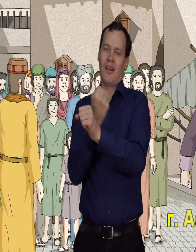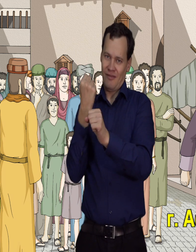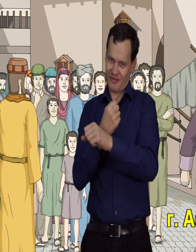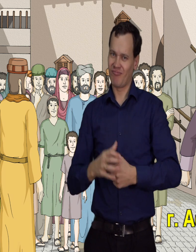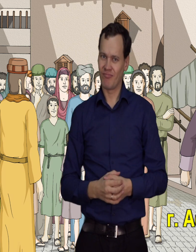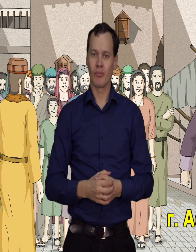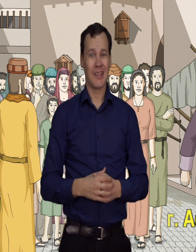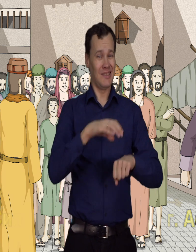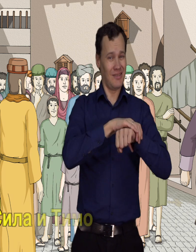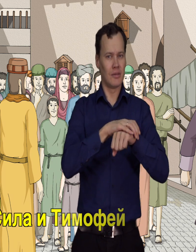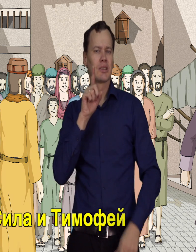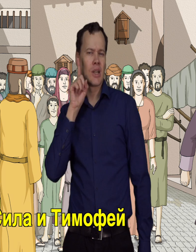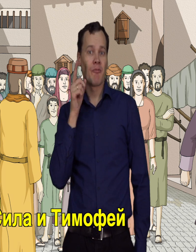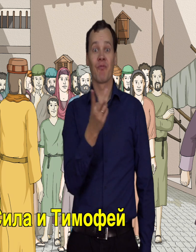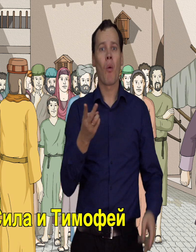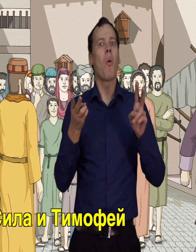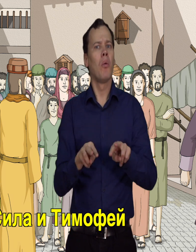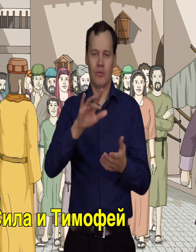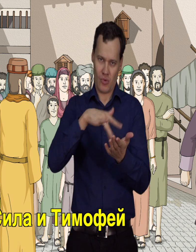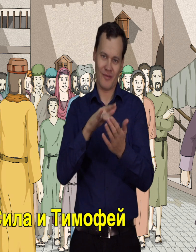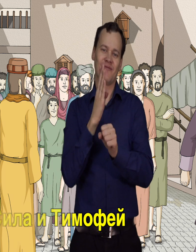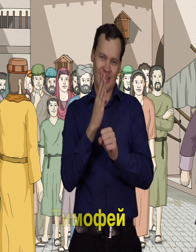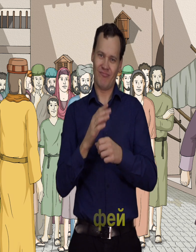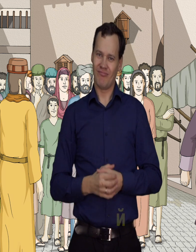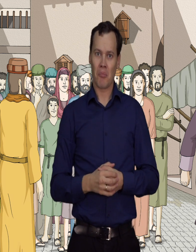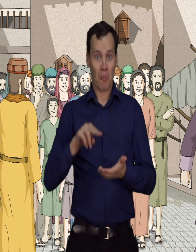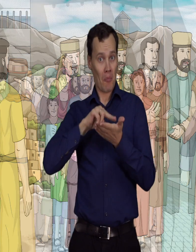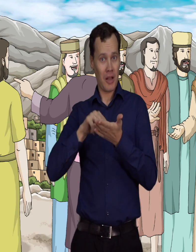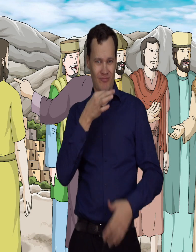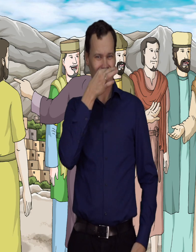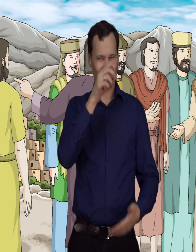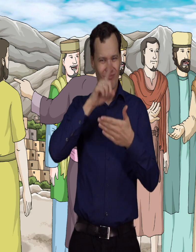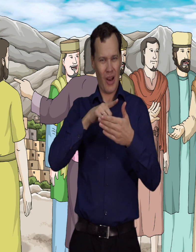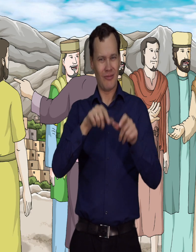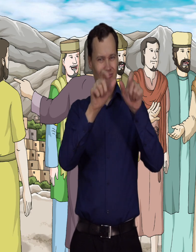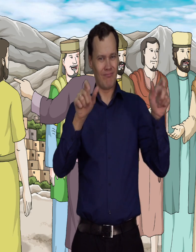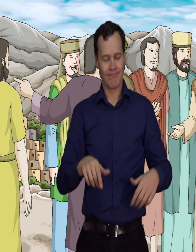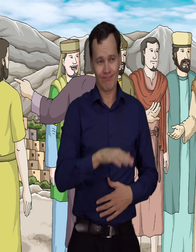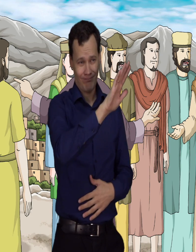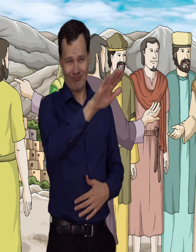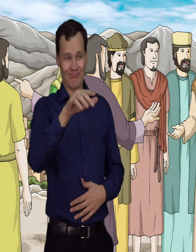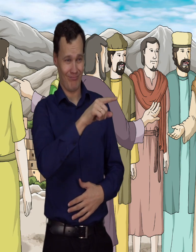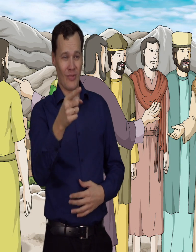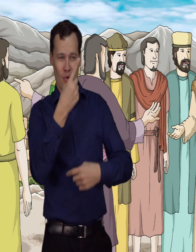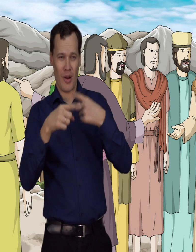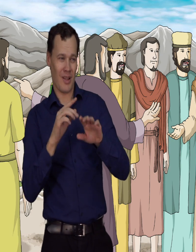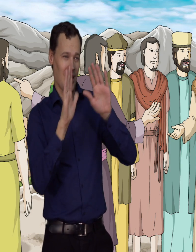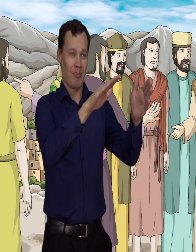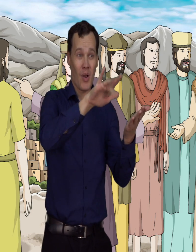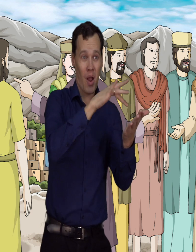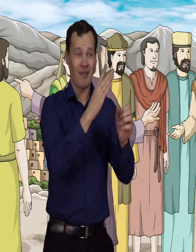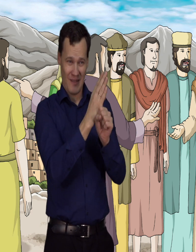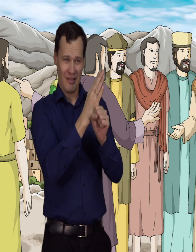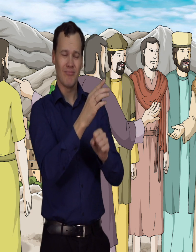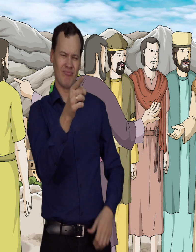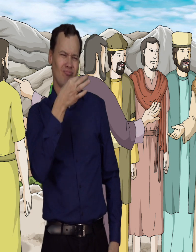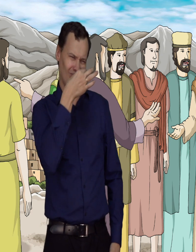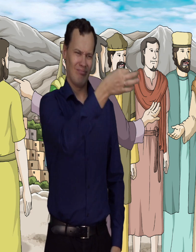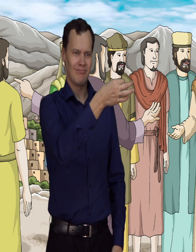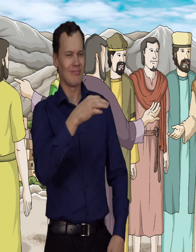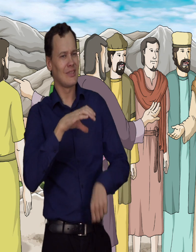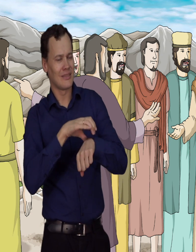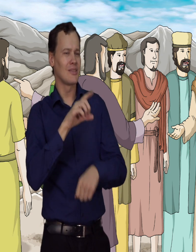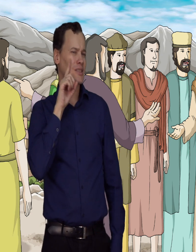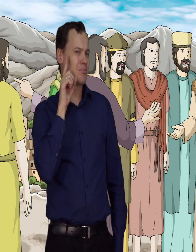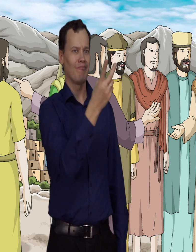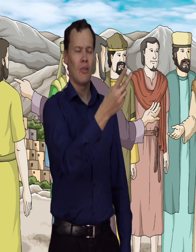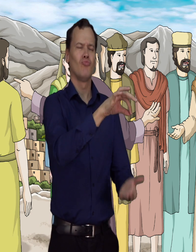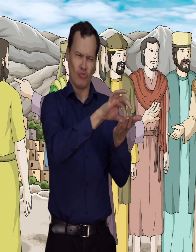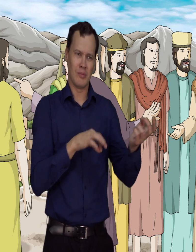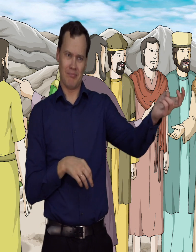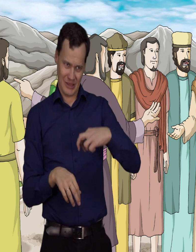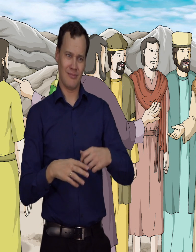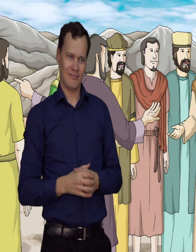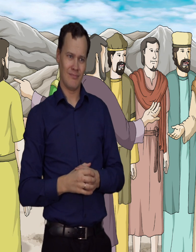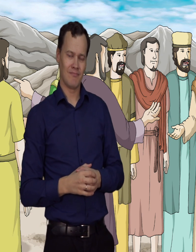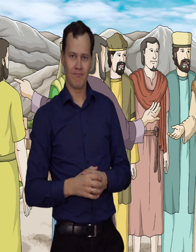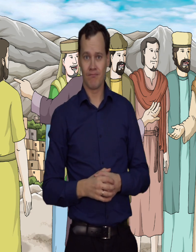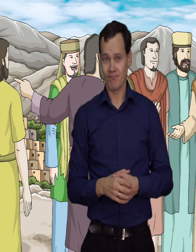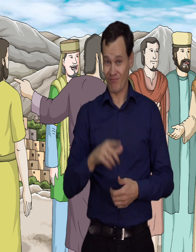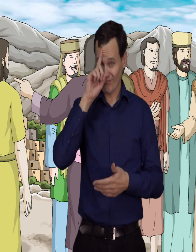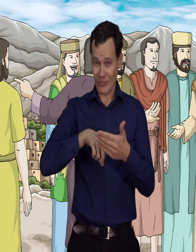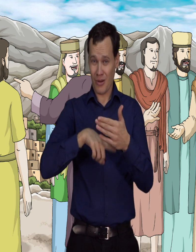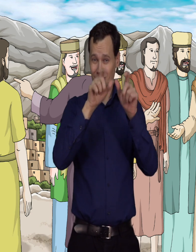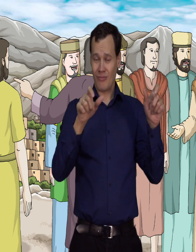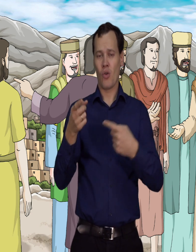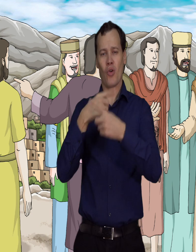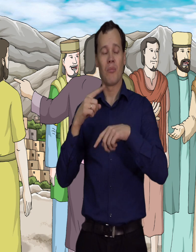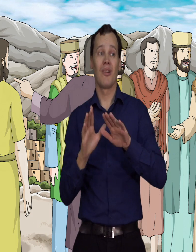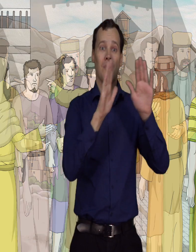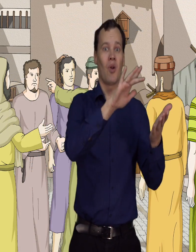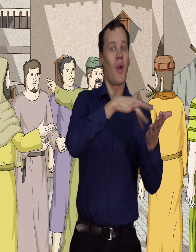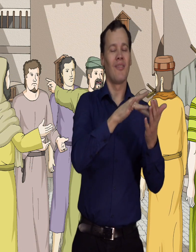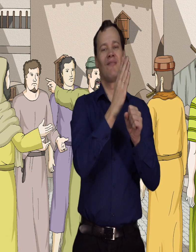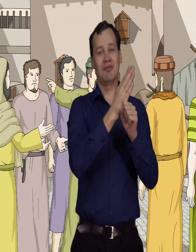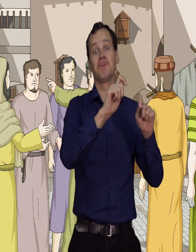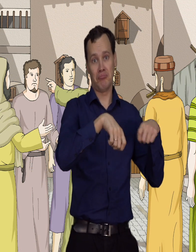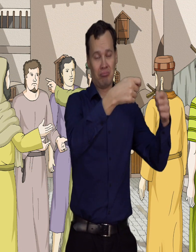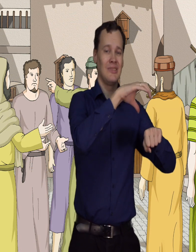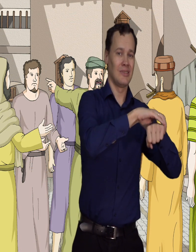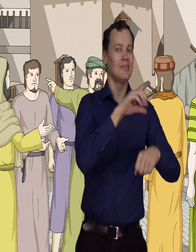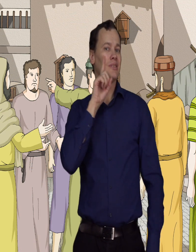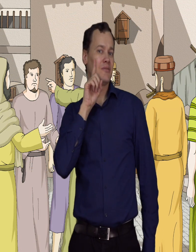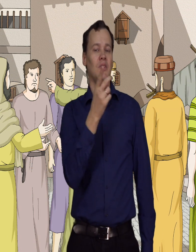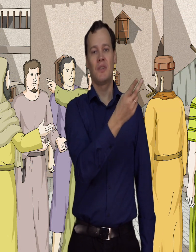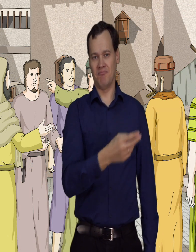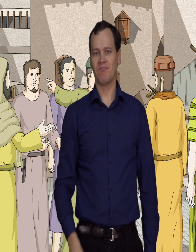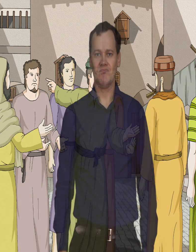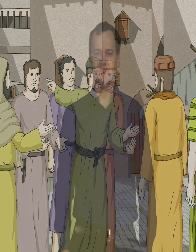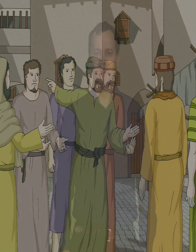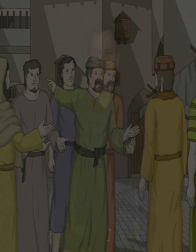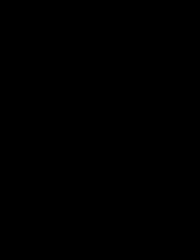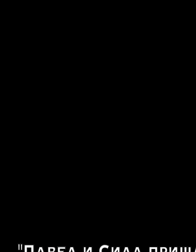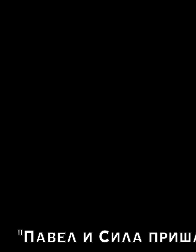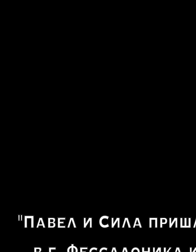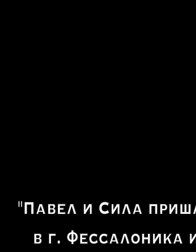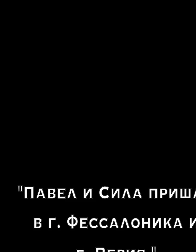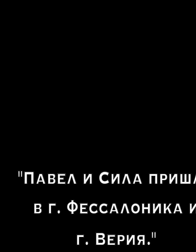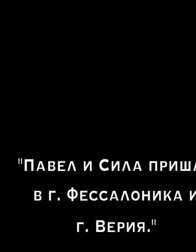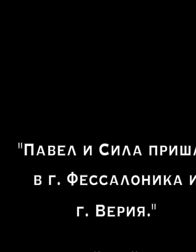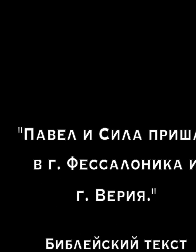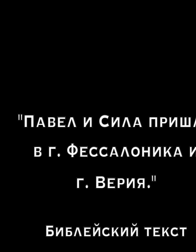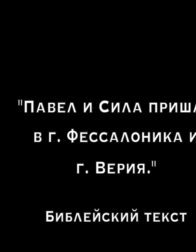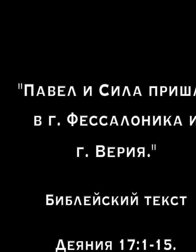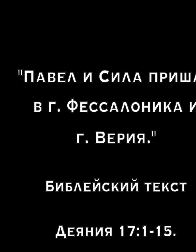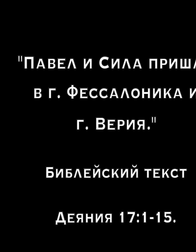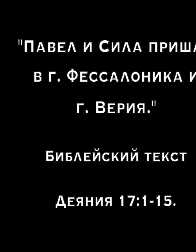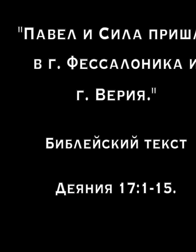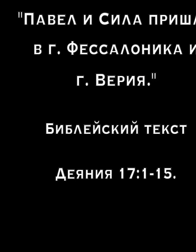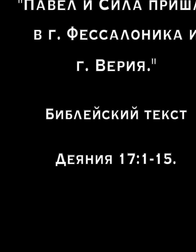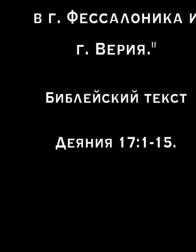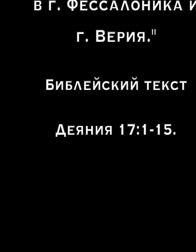Those who escorted Paul brought him to Athens and then returned with instructions for Silas and Timothy to join him as soon as possible.